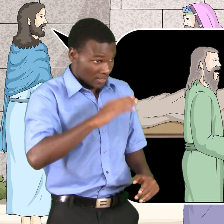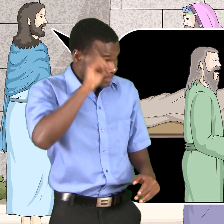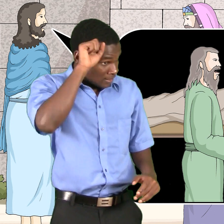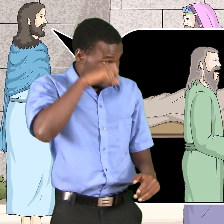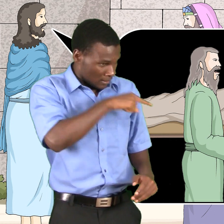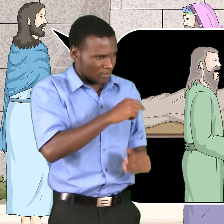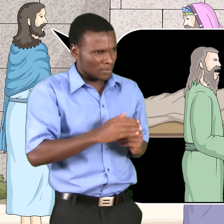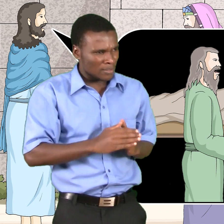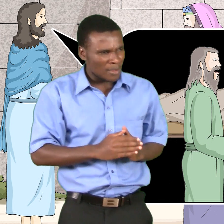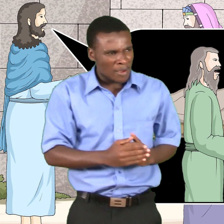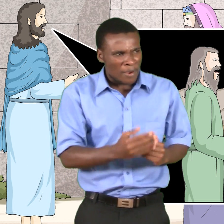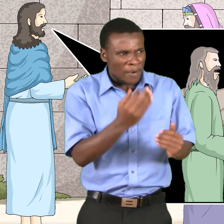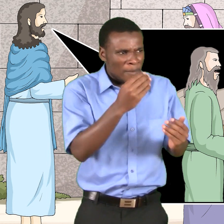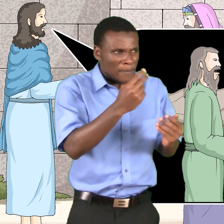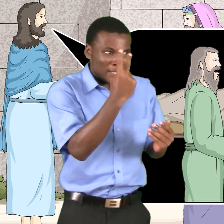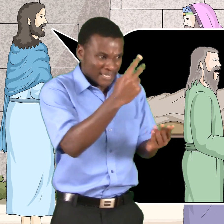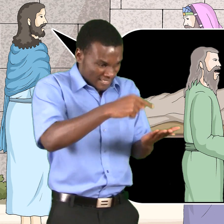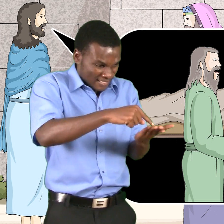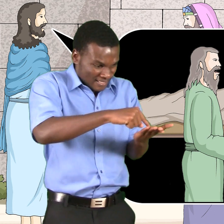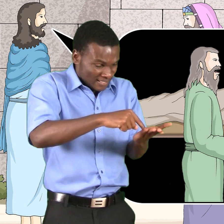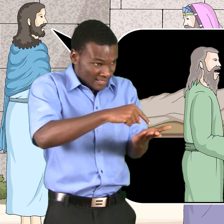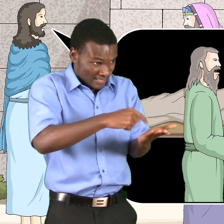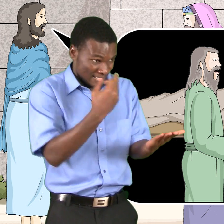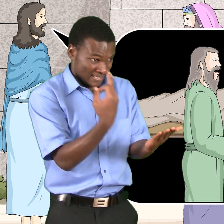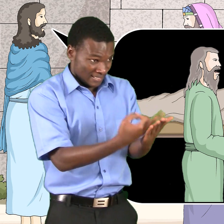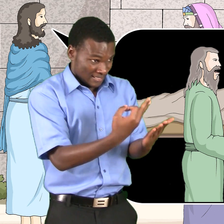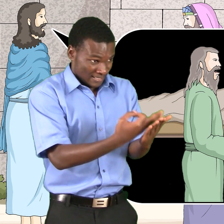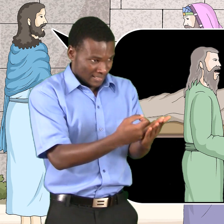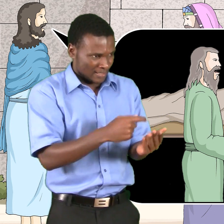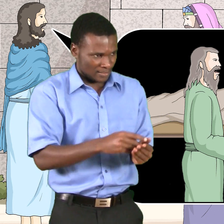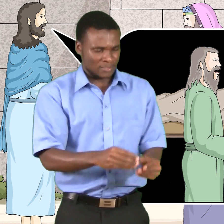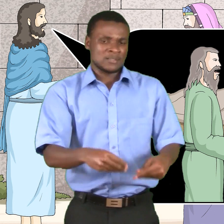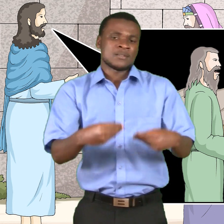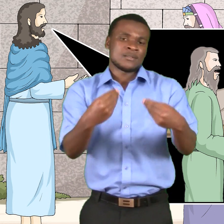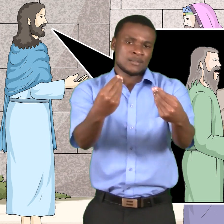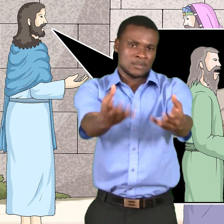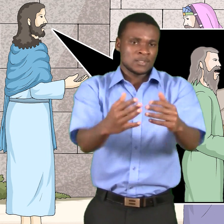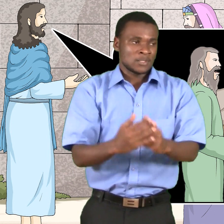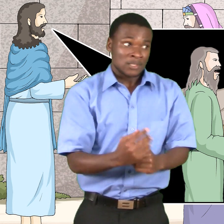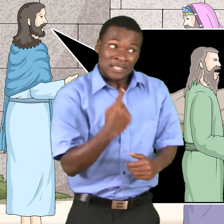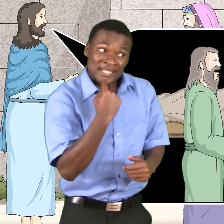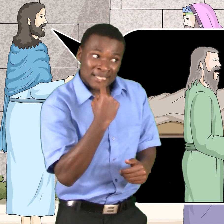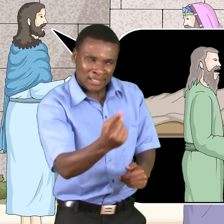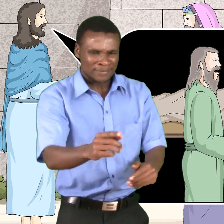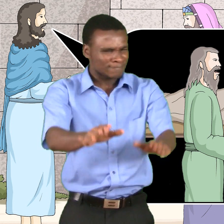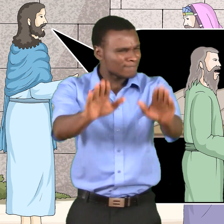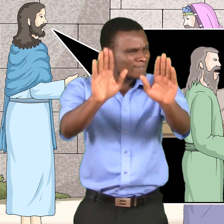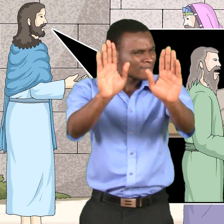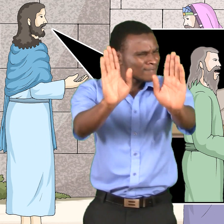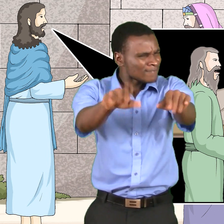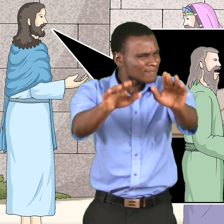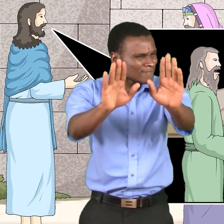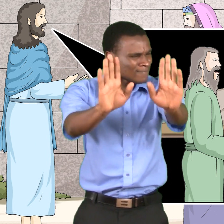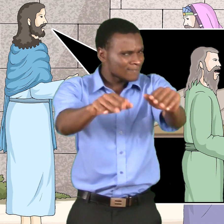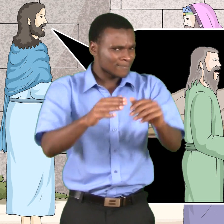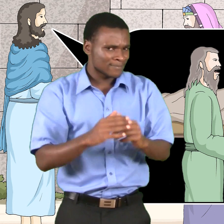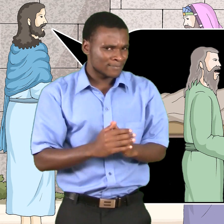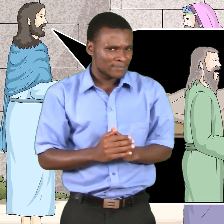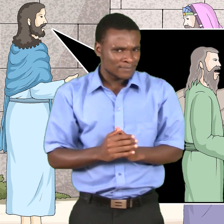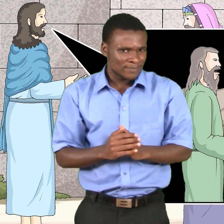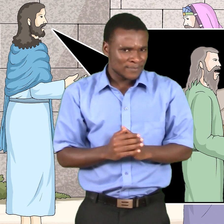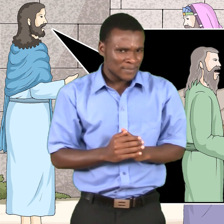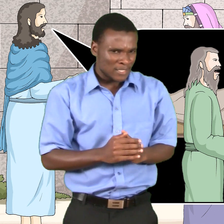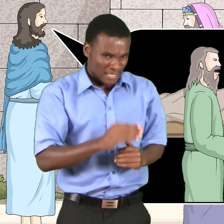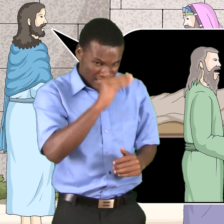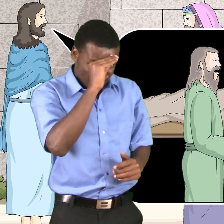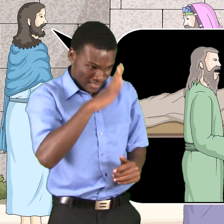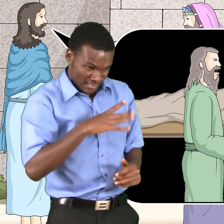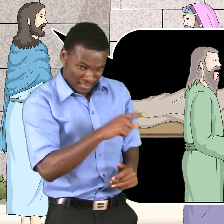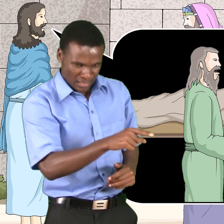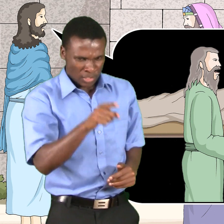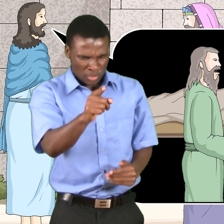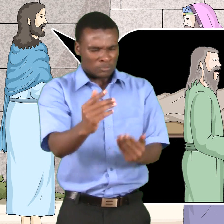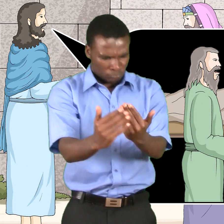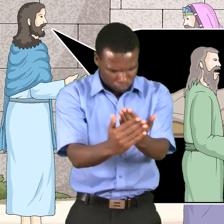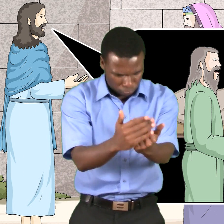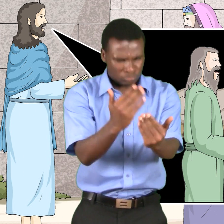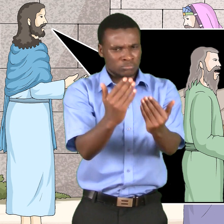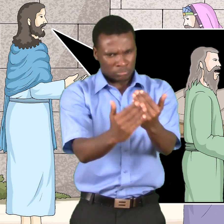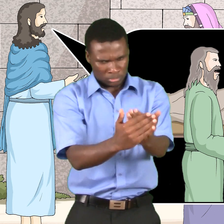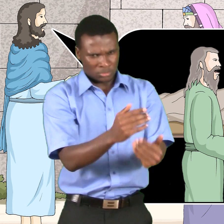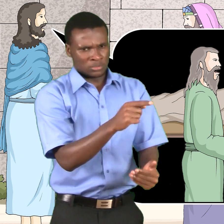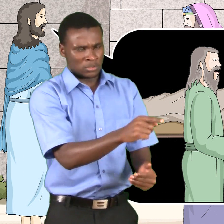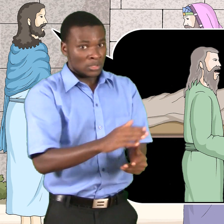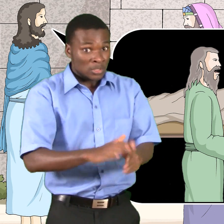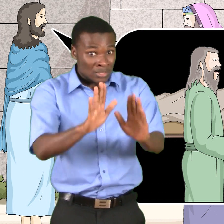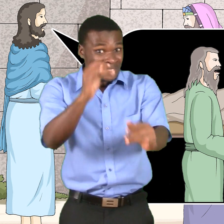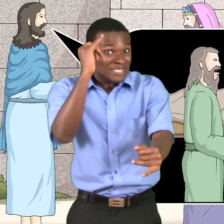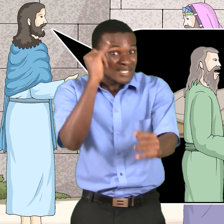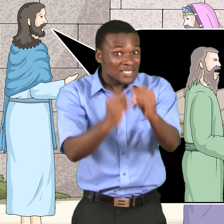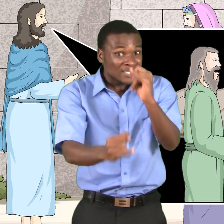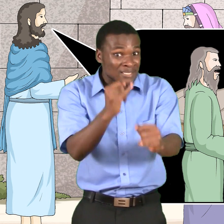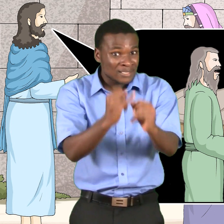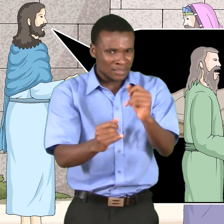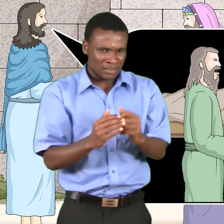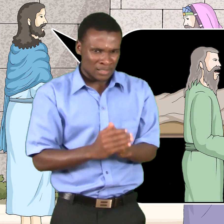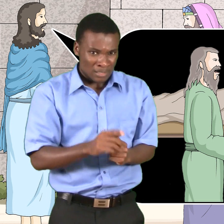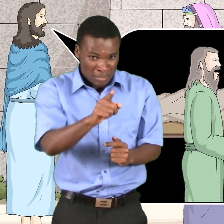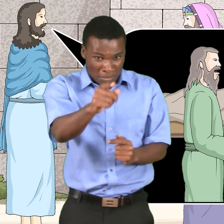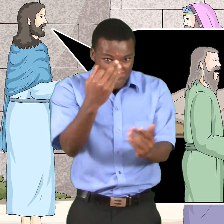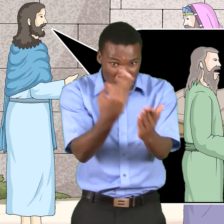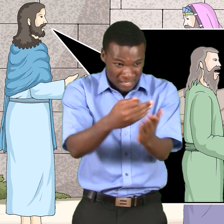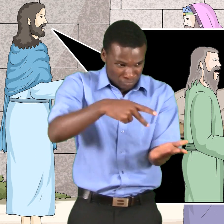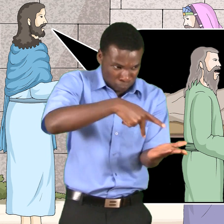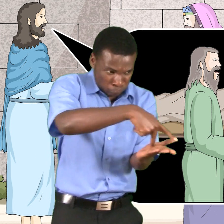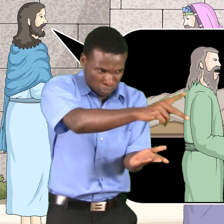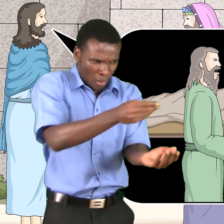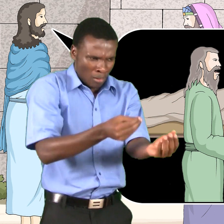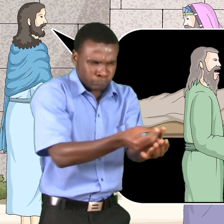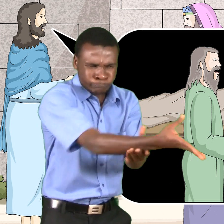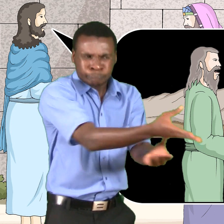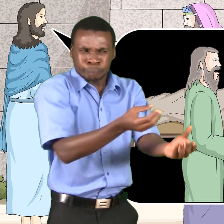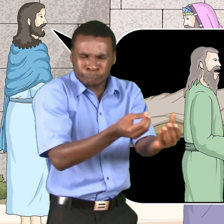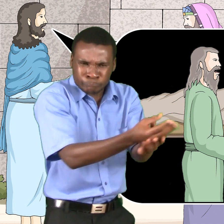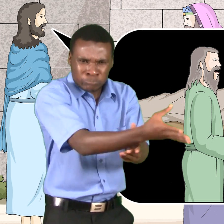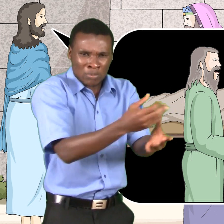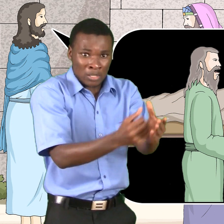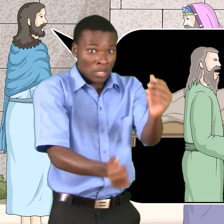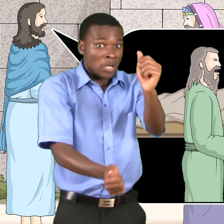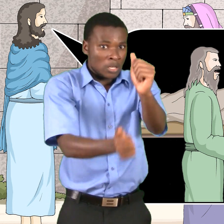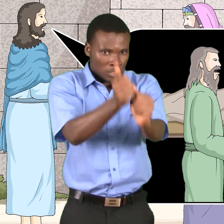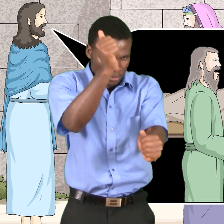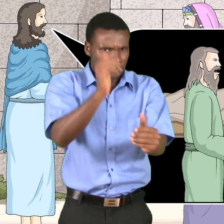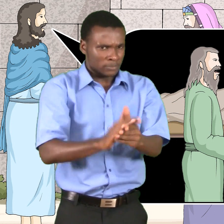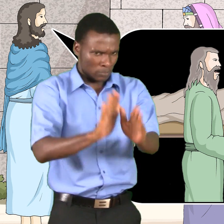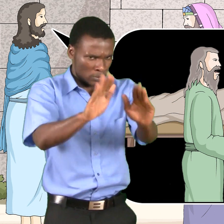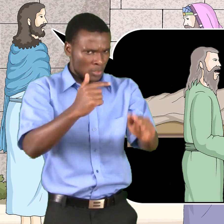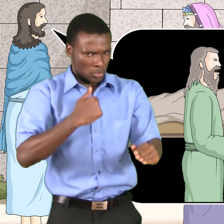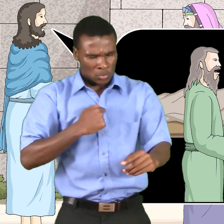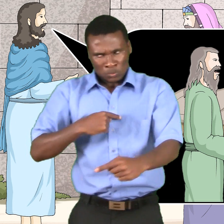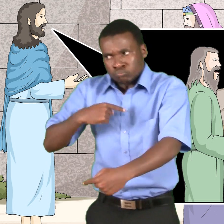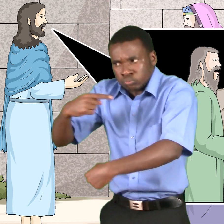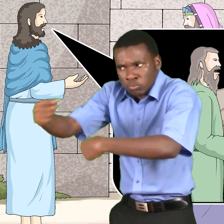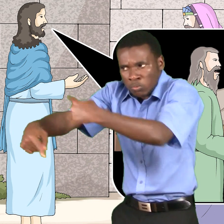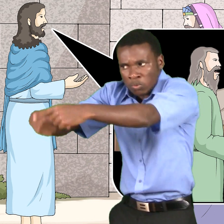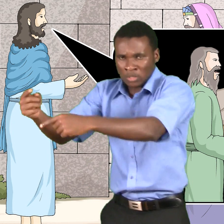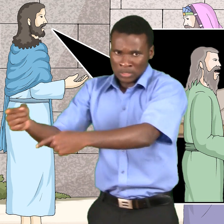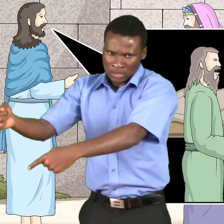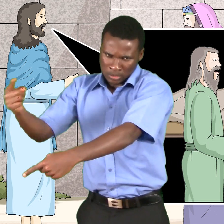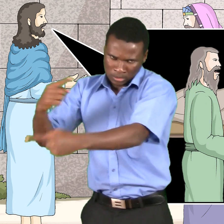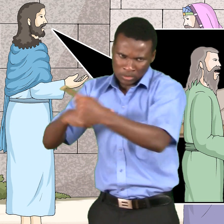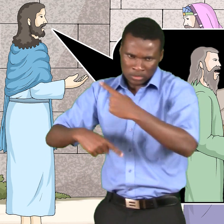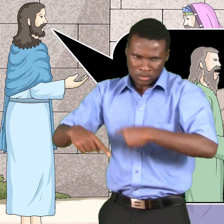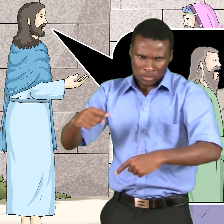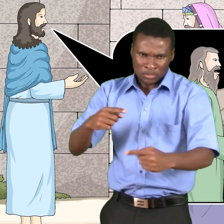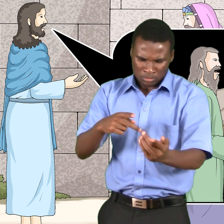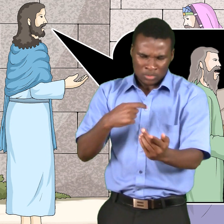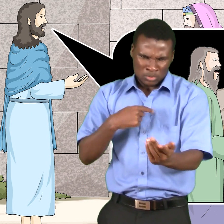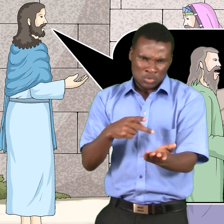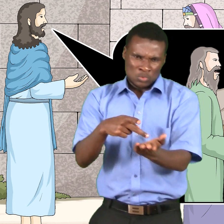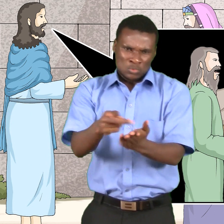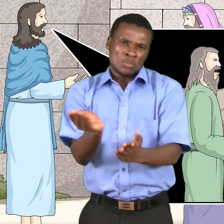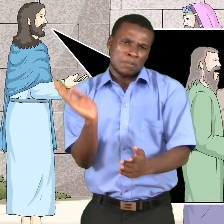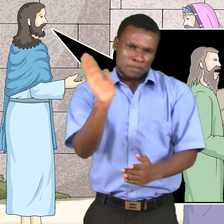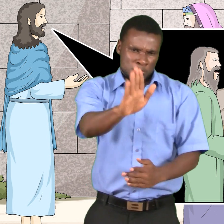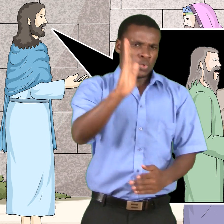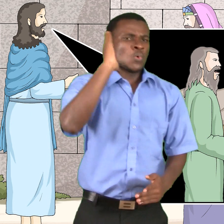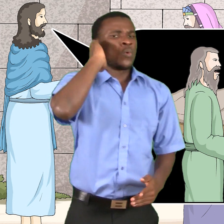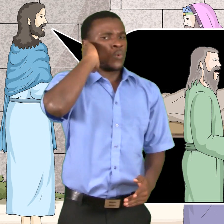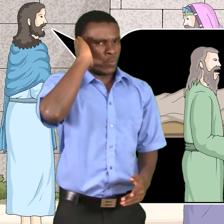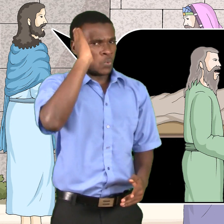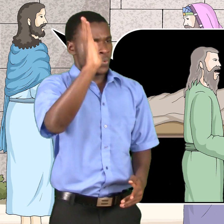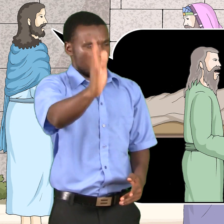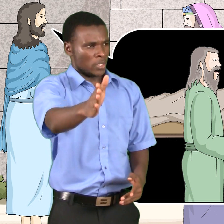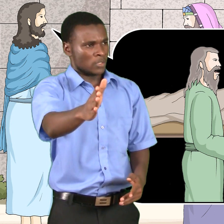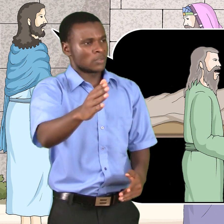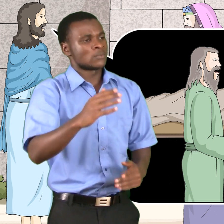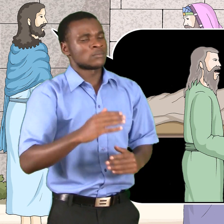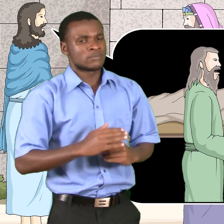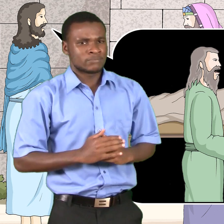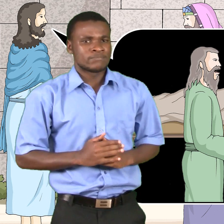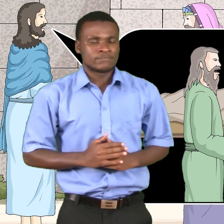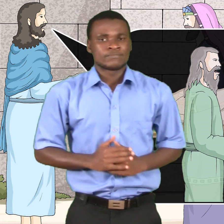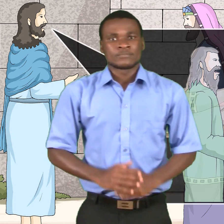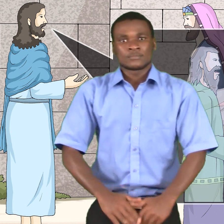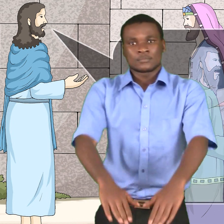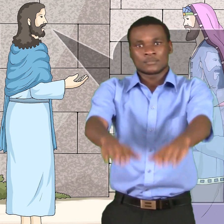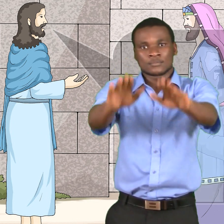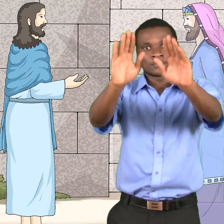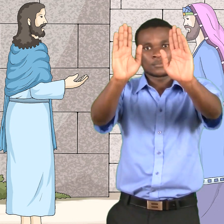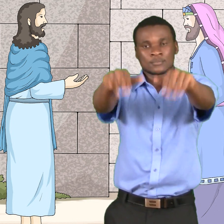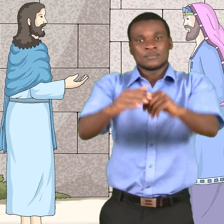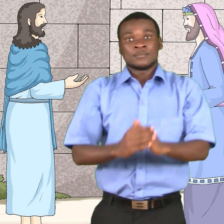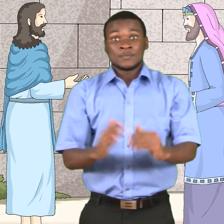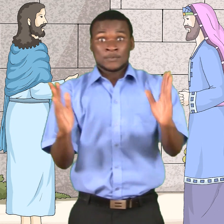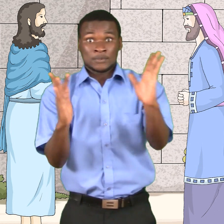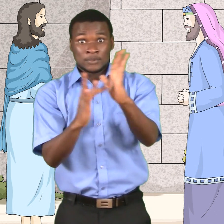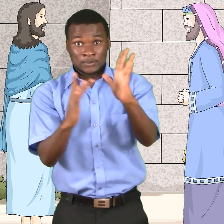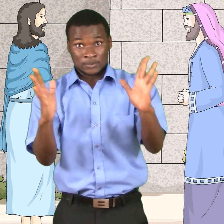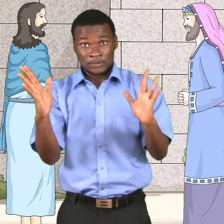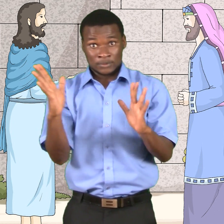The next day he took out two denarii and gave them to the innkeeper.